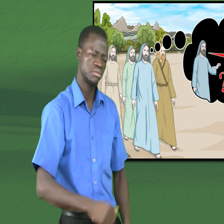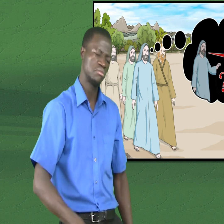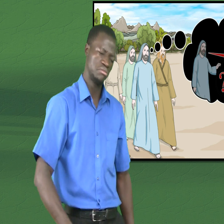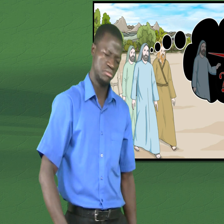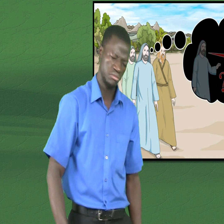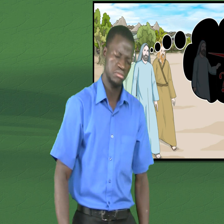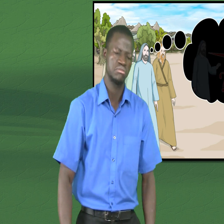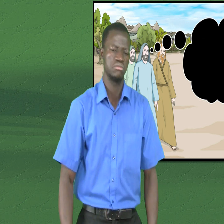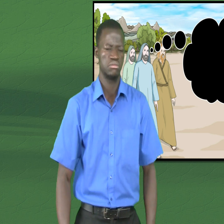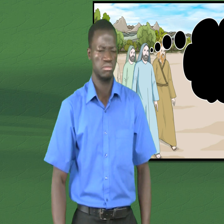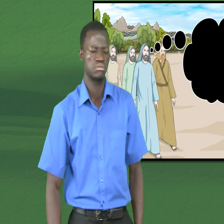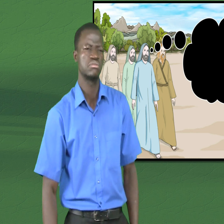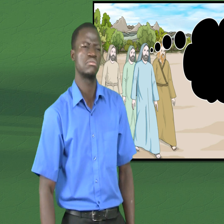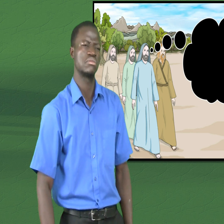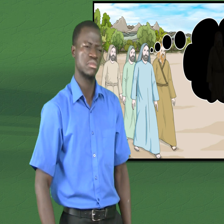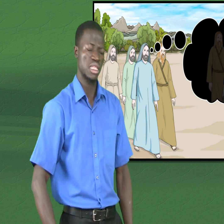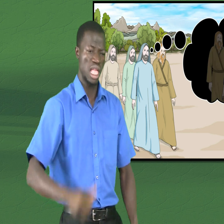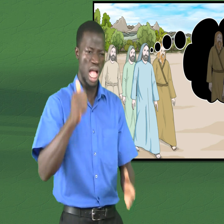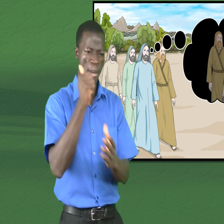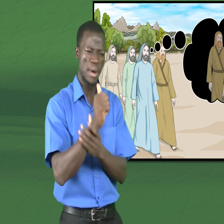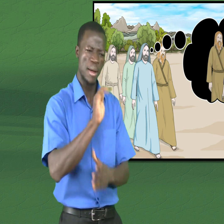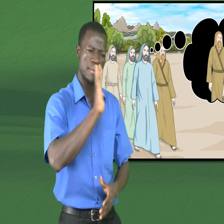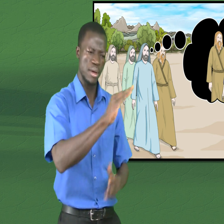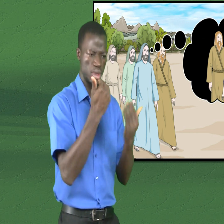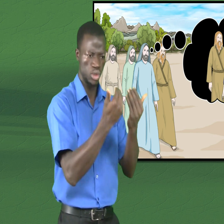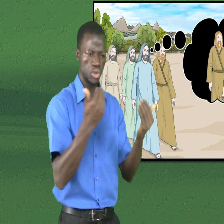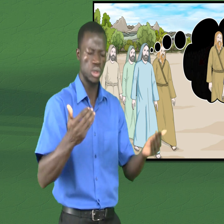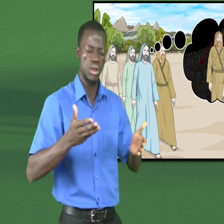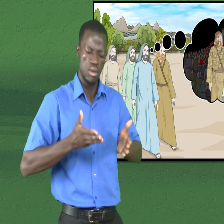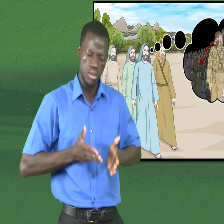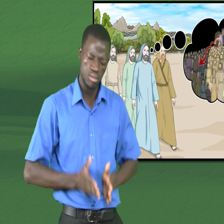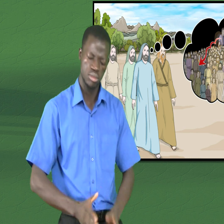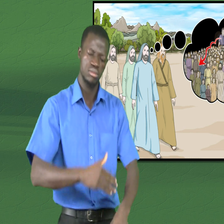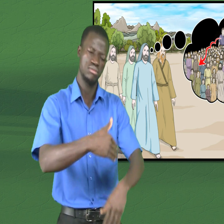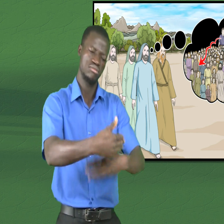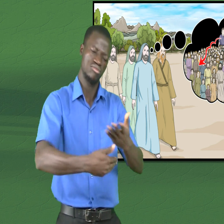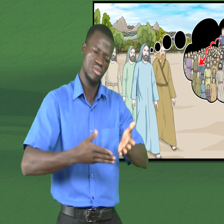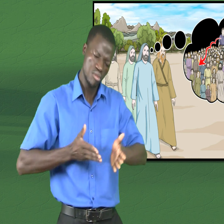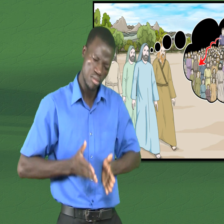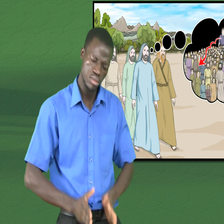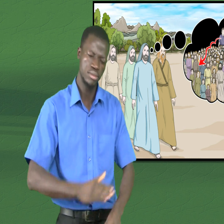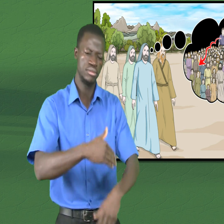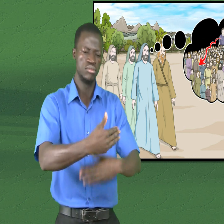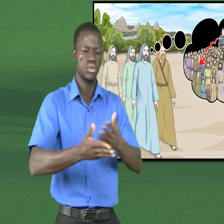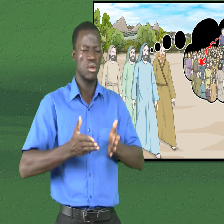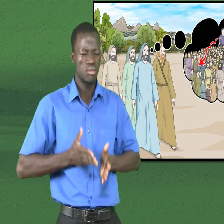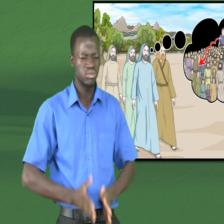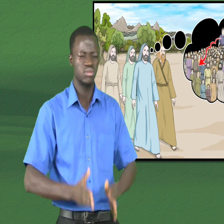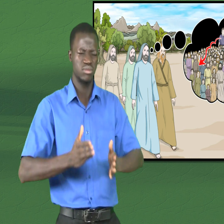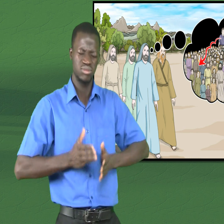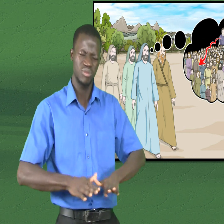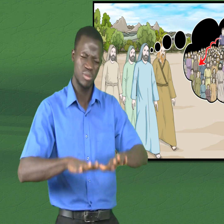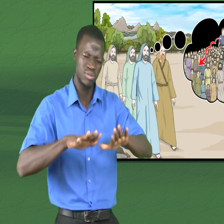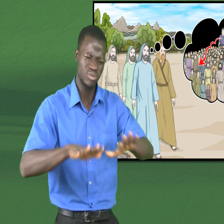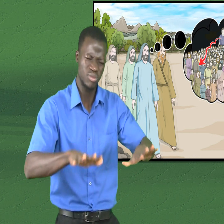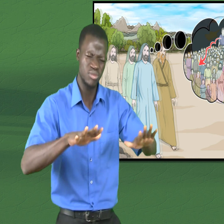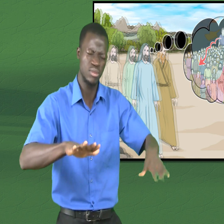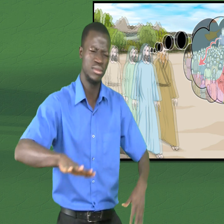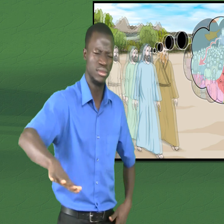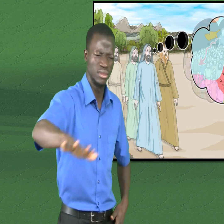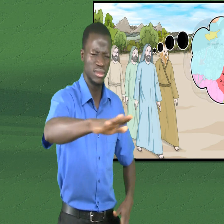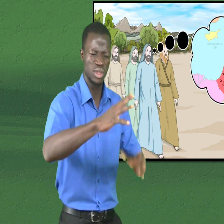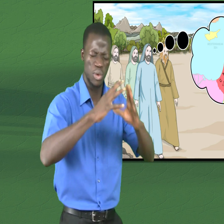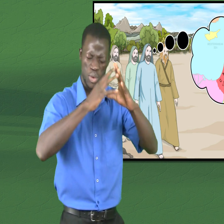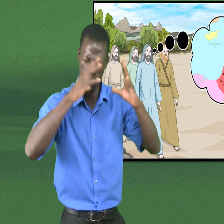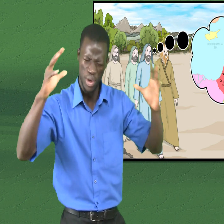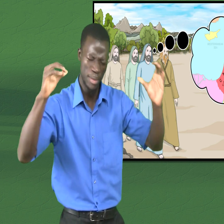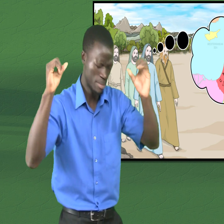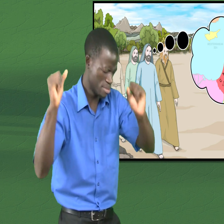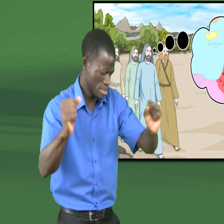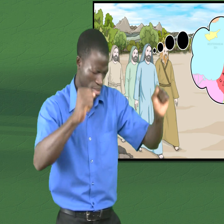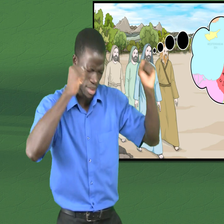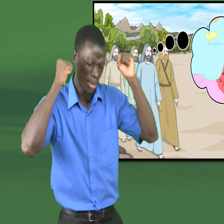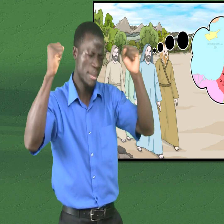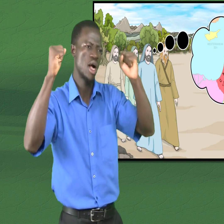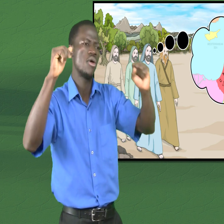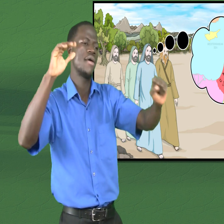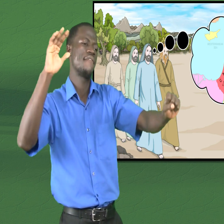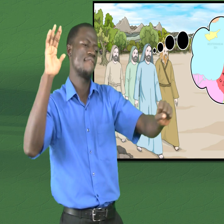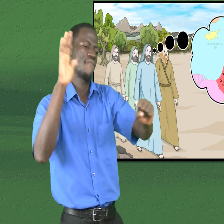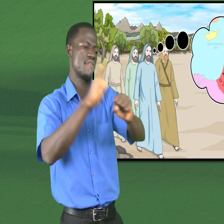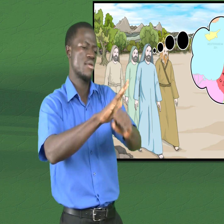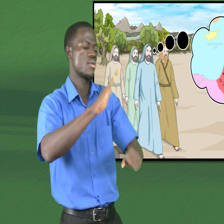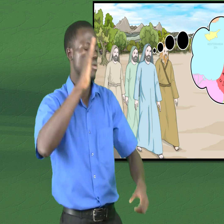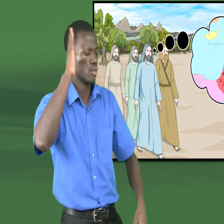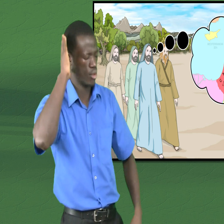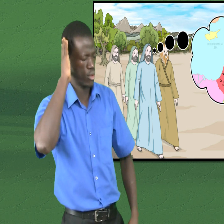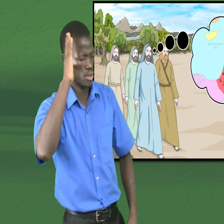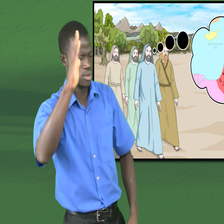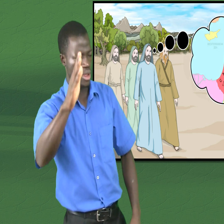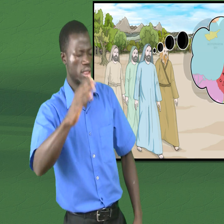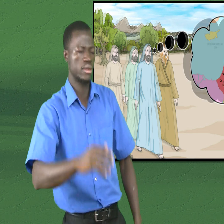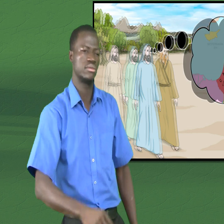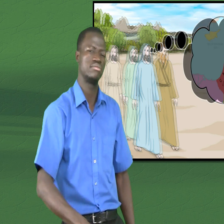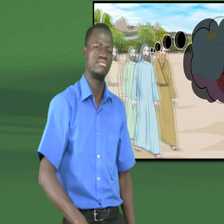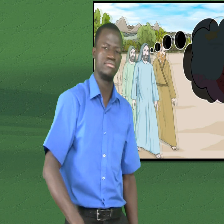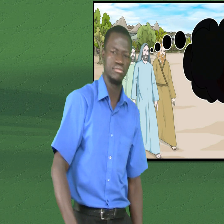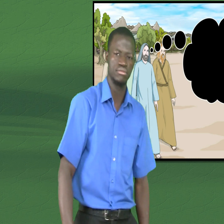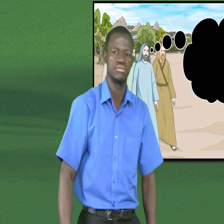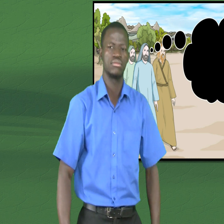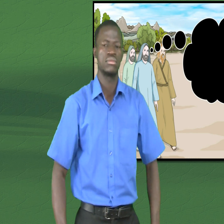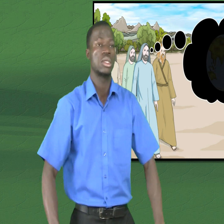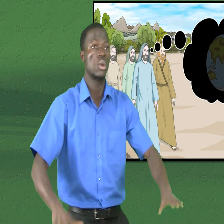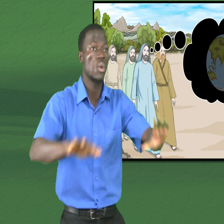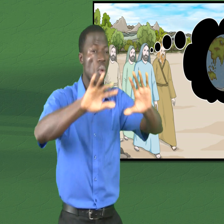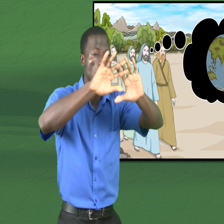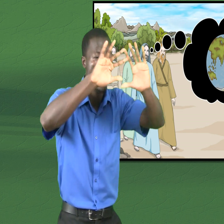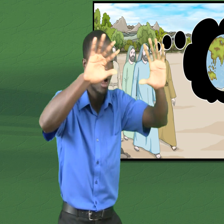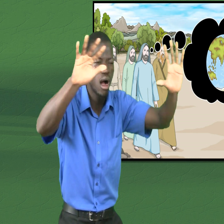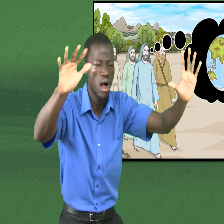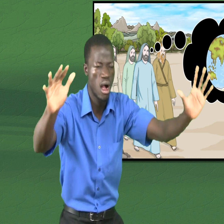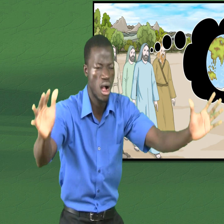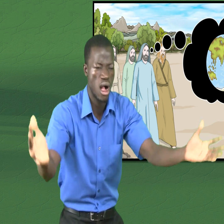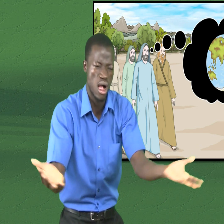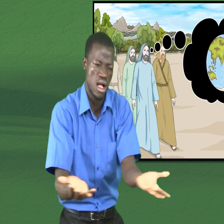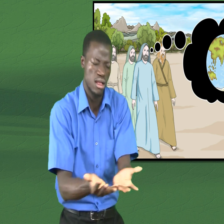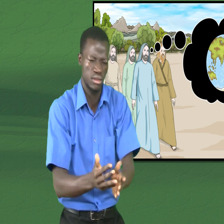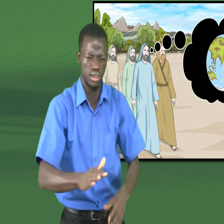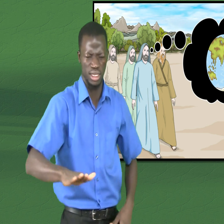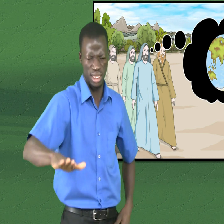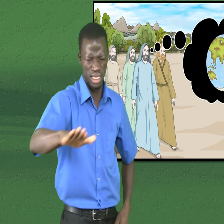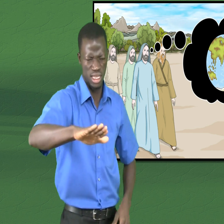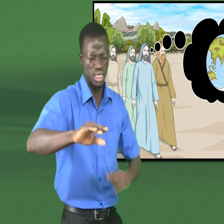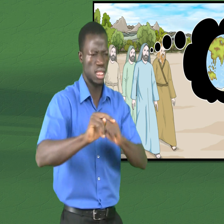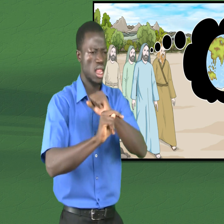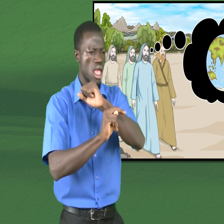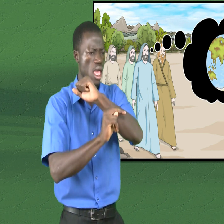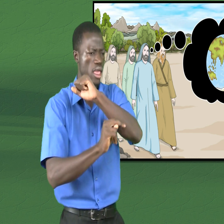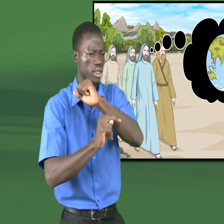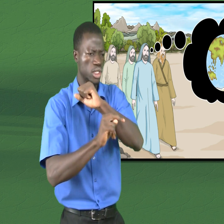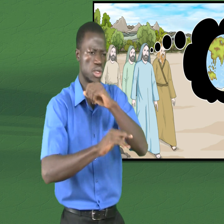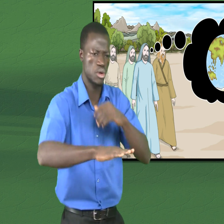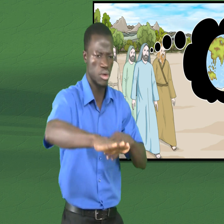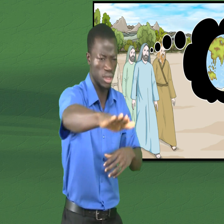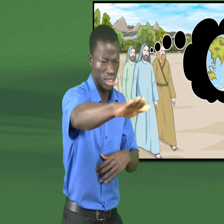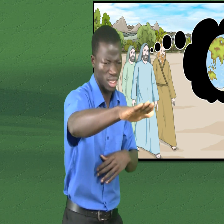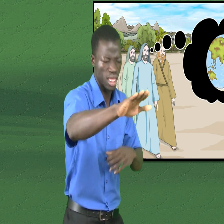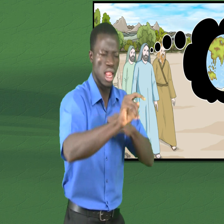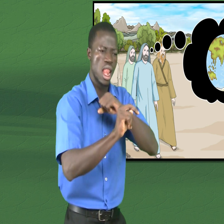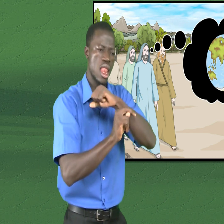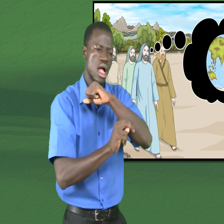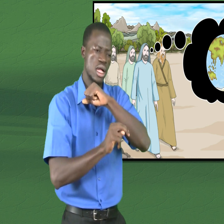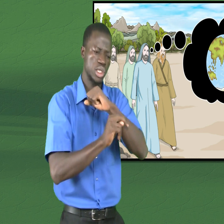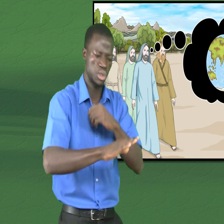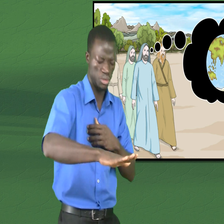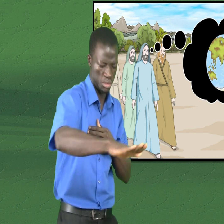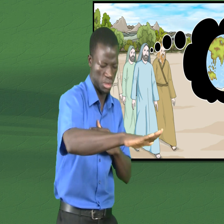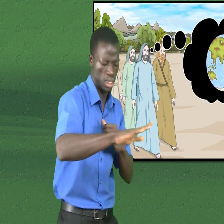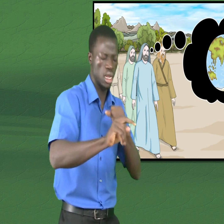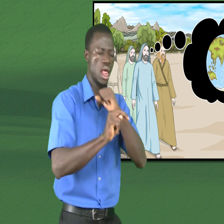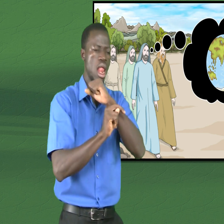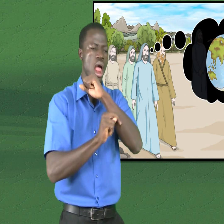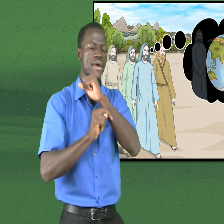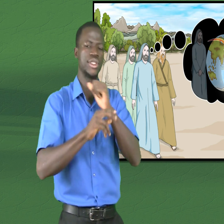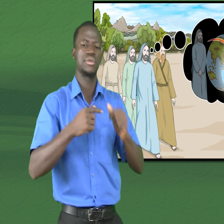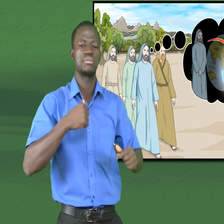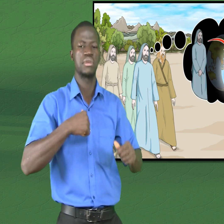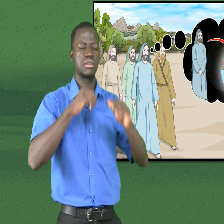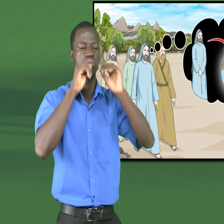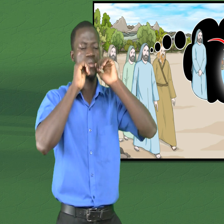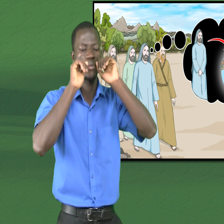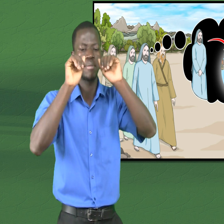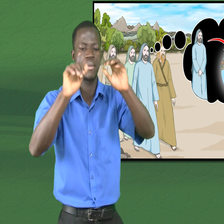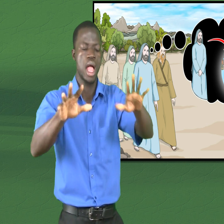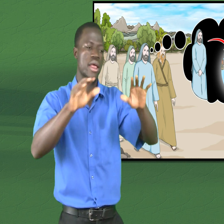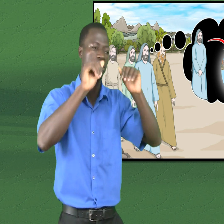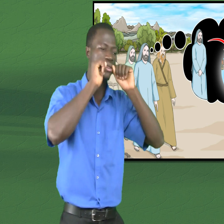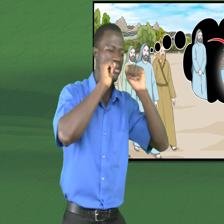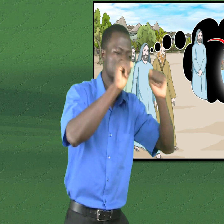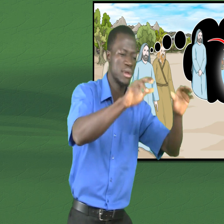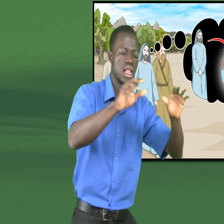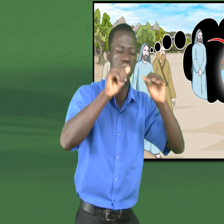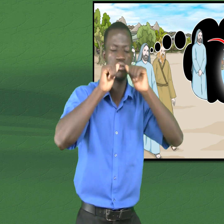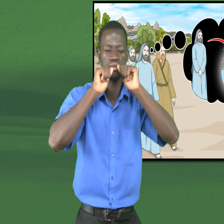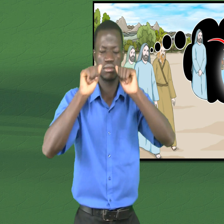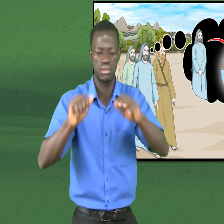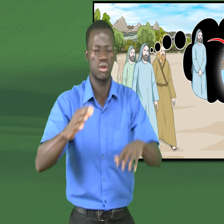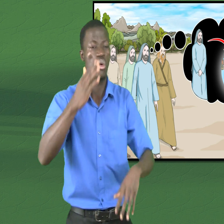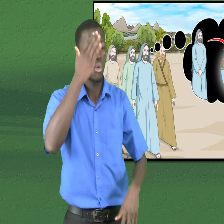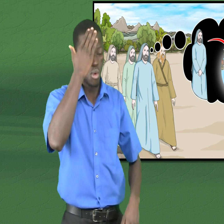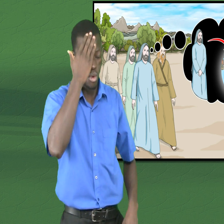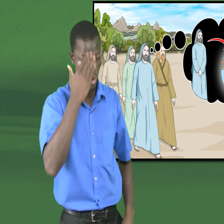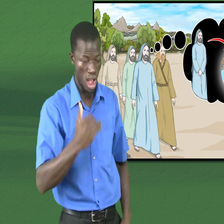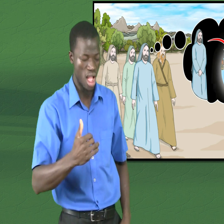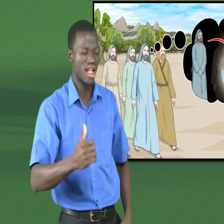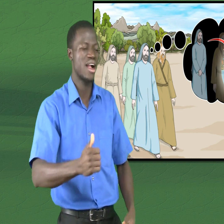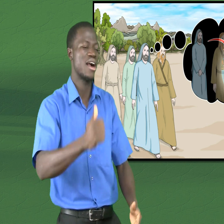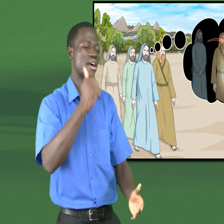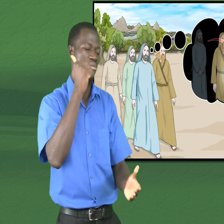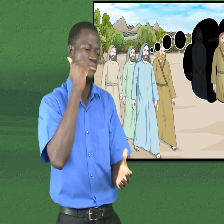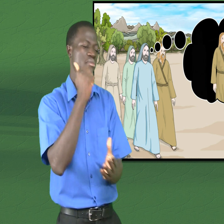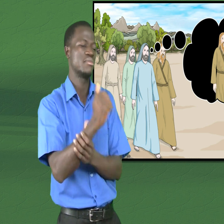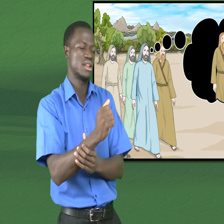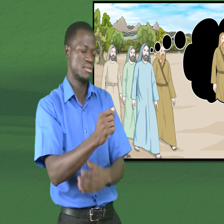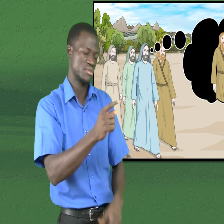Abraham will surely become a great and powerful nation, and through him all the nations of the earth will be blessed.